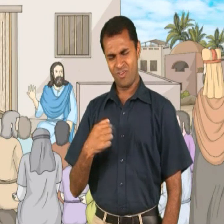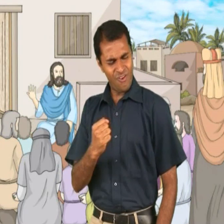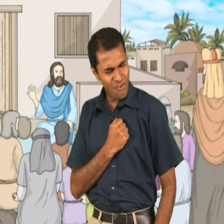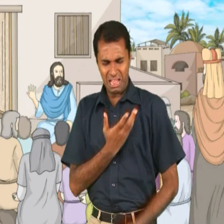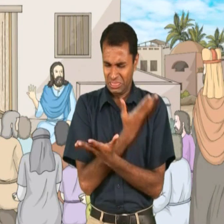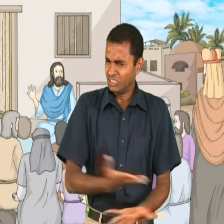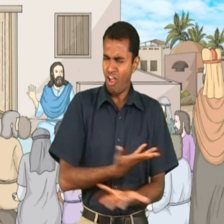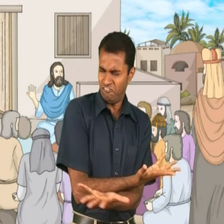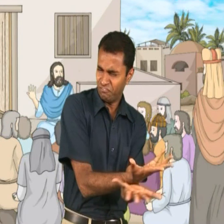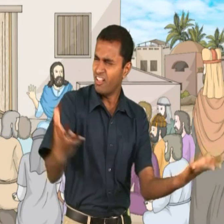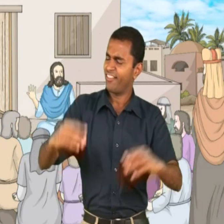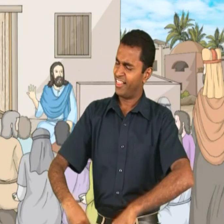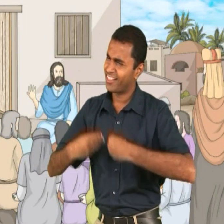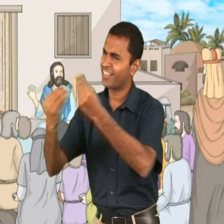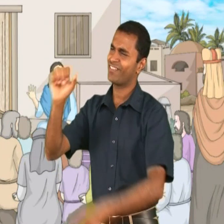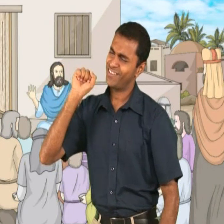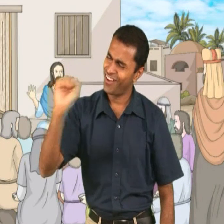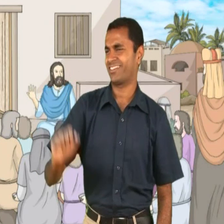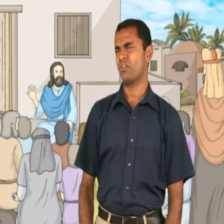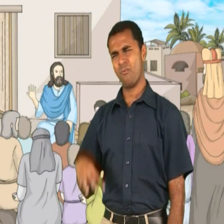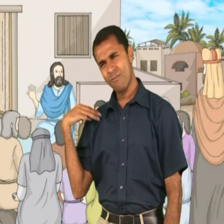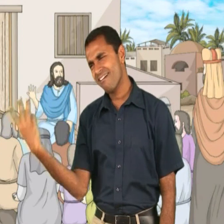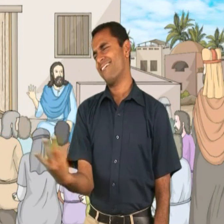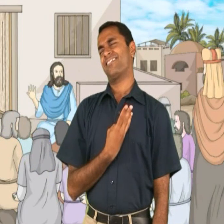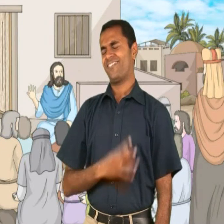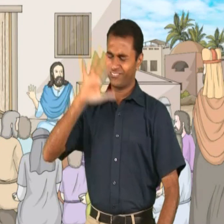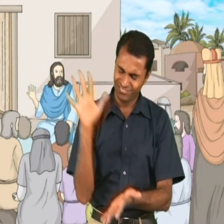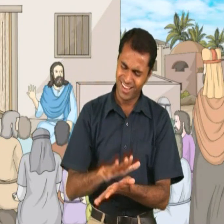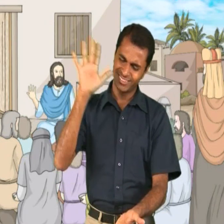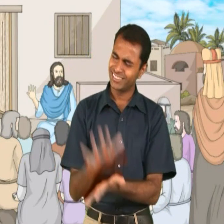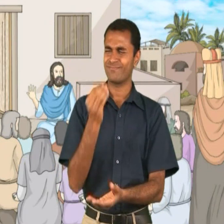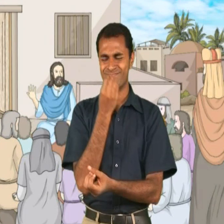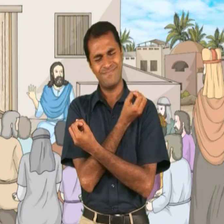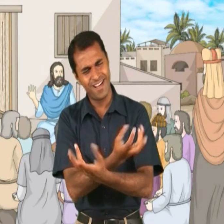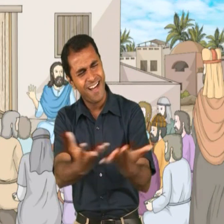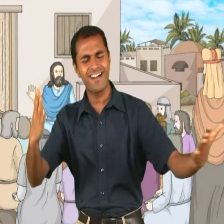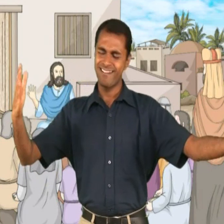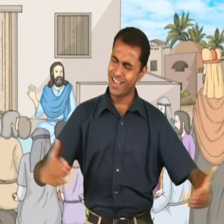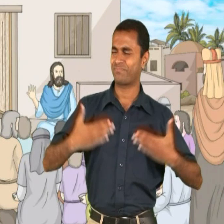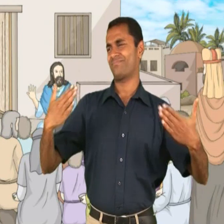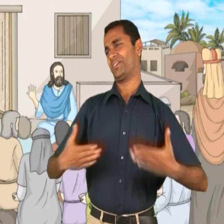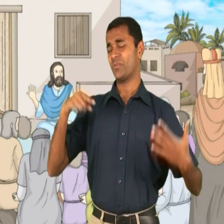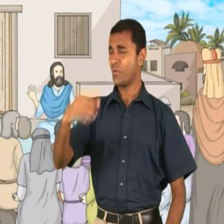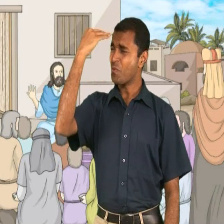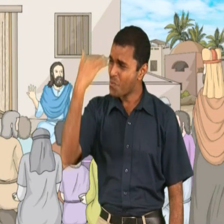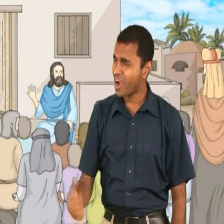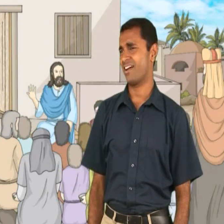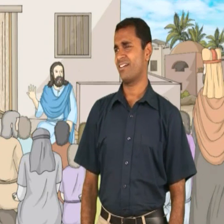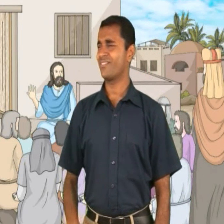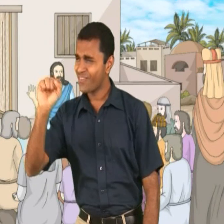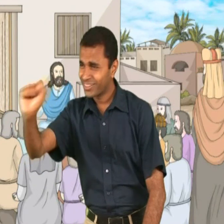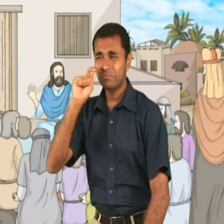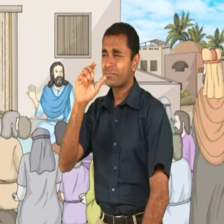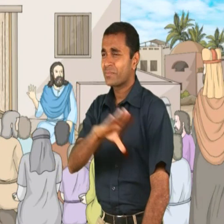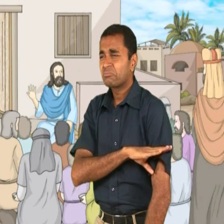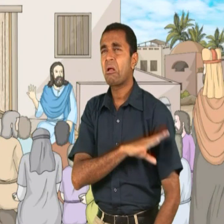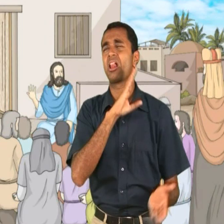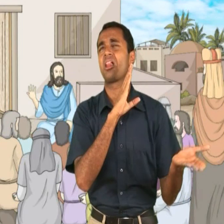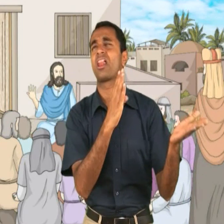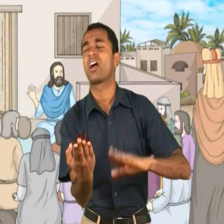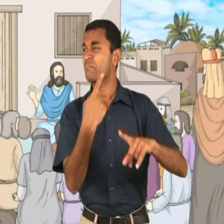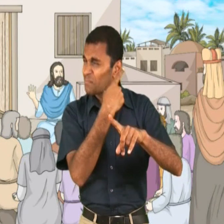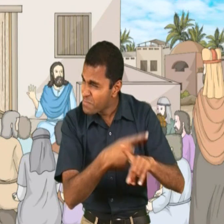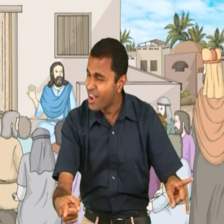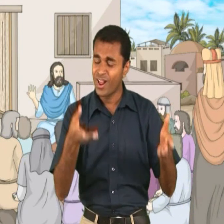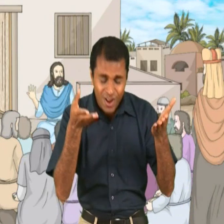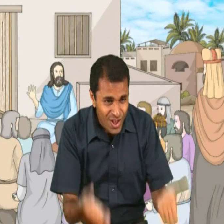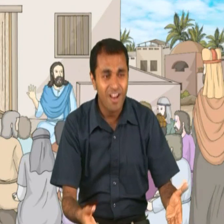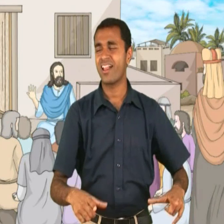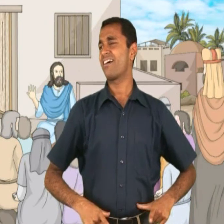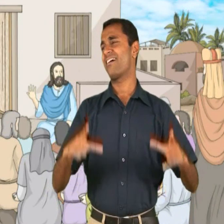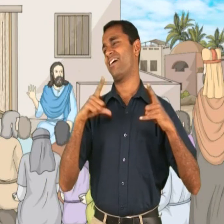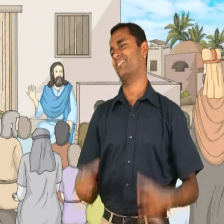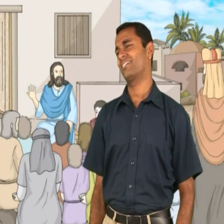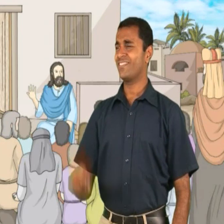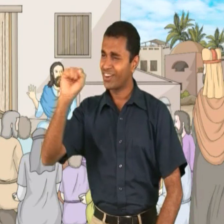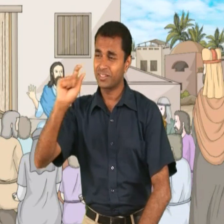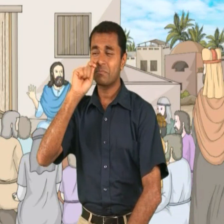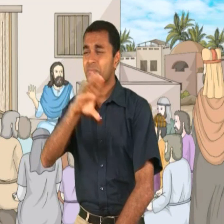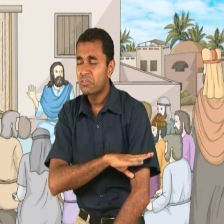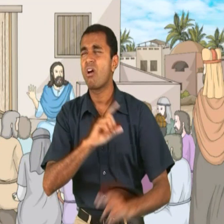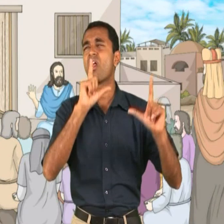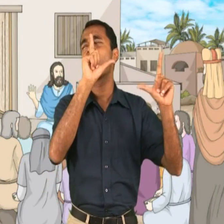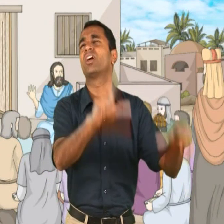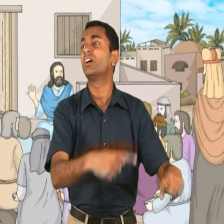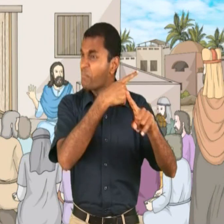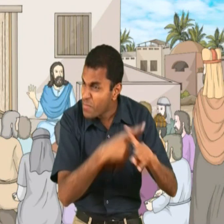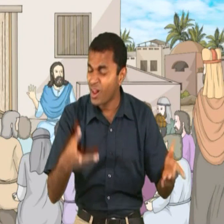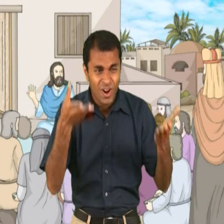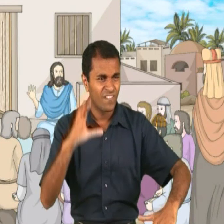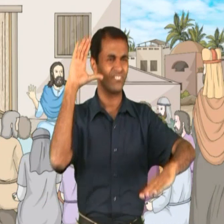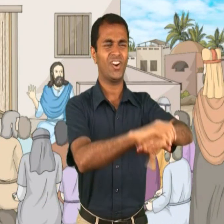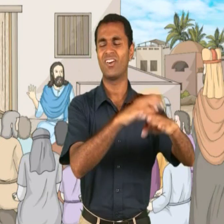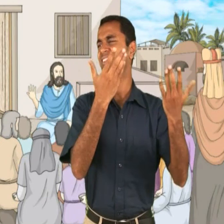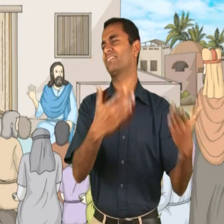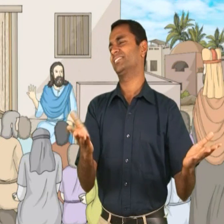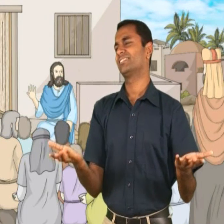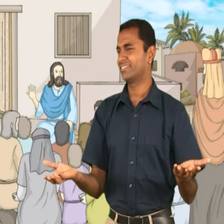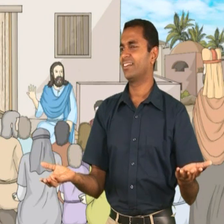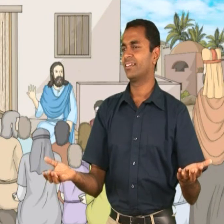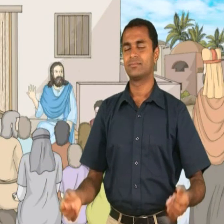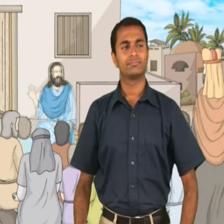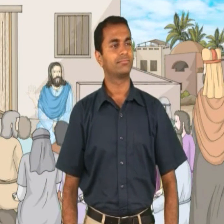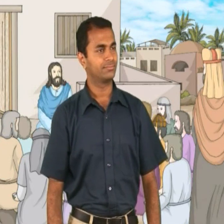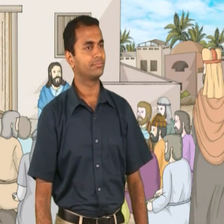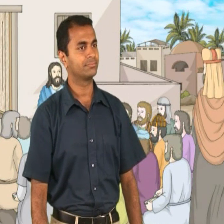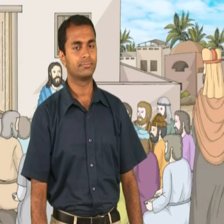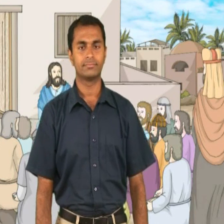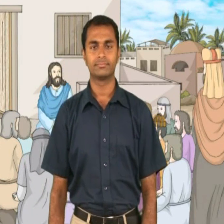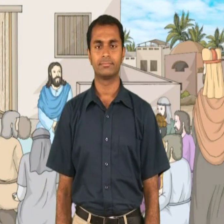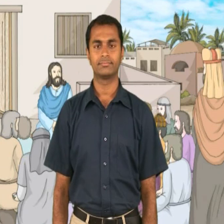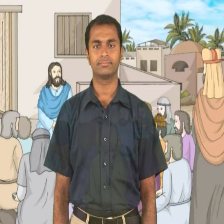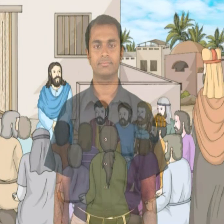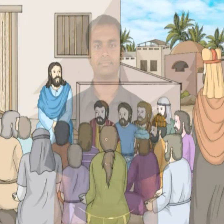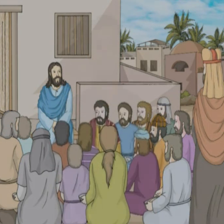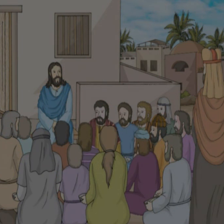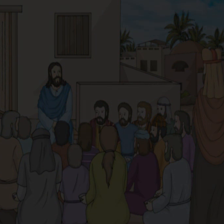But it was fitting to celebrate and be glad, because this brother of yours was dead and is alive again; he was lost and is found.’”